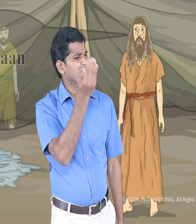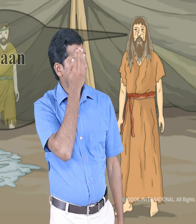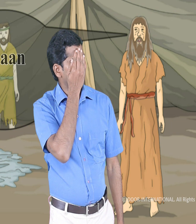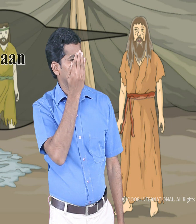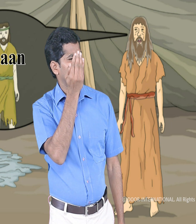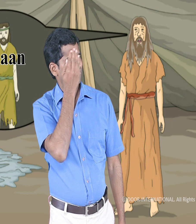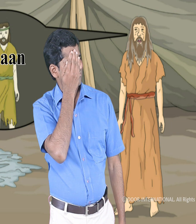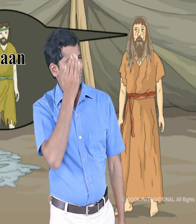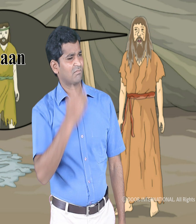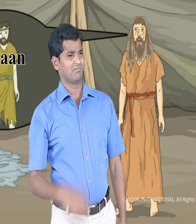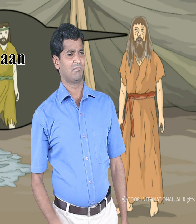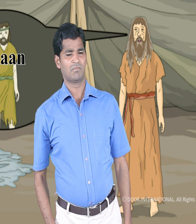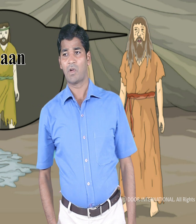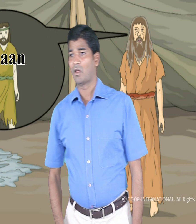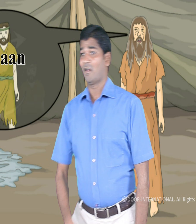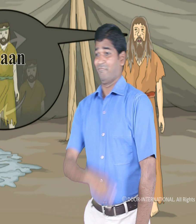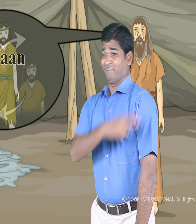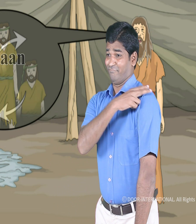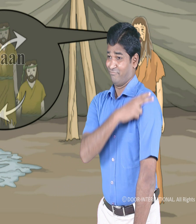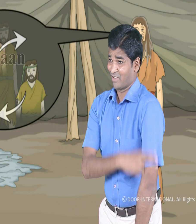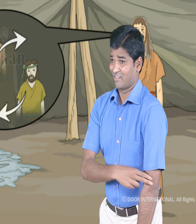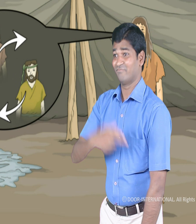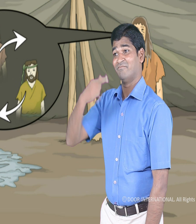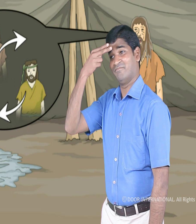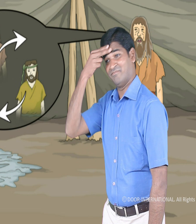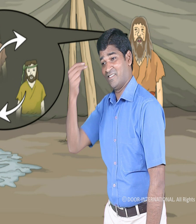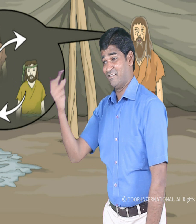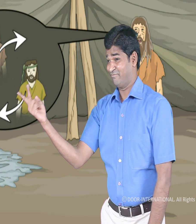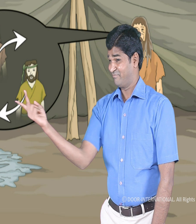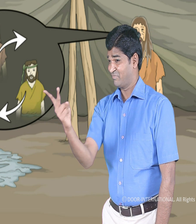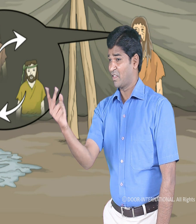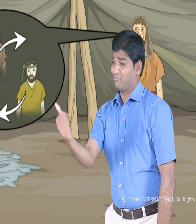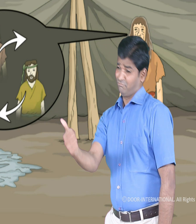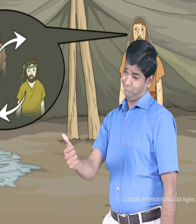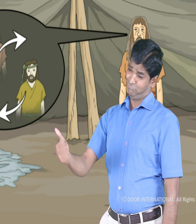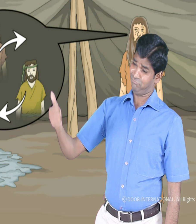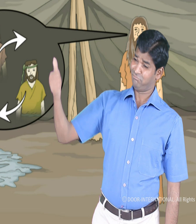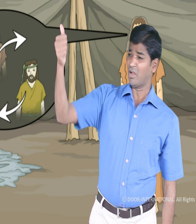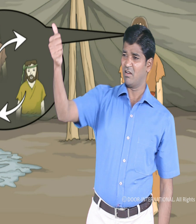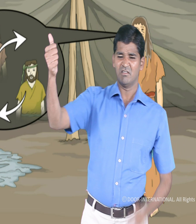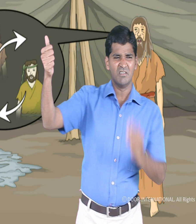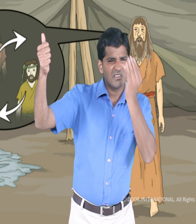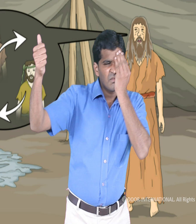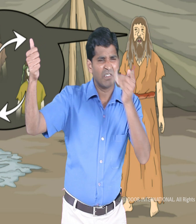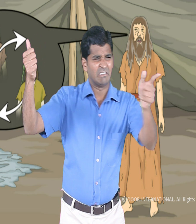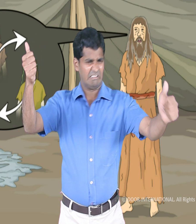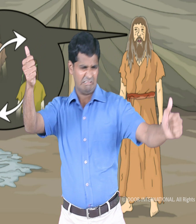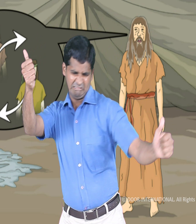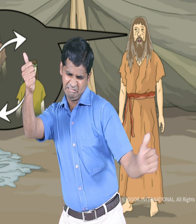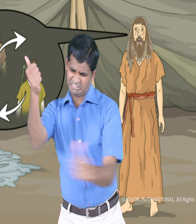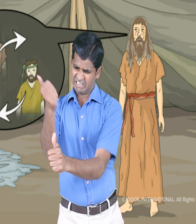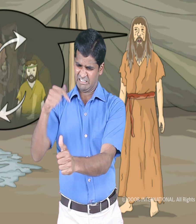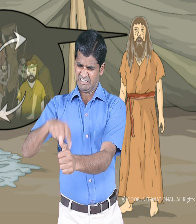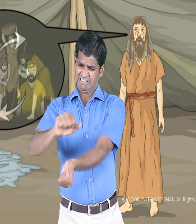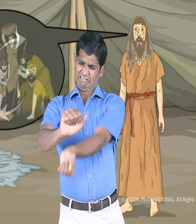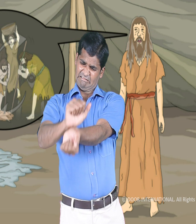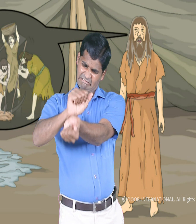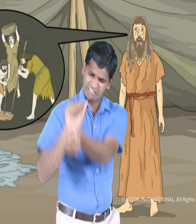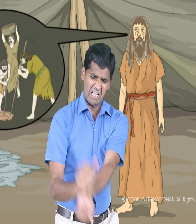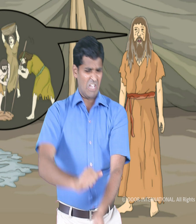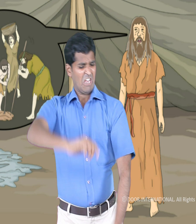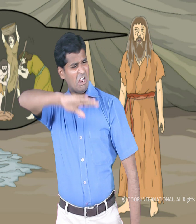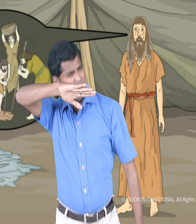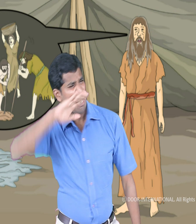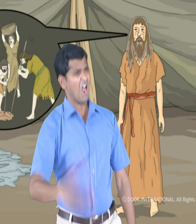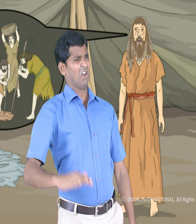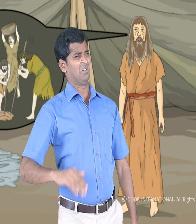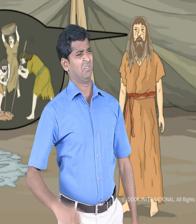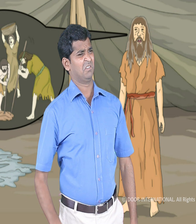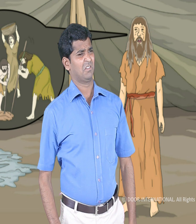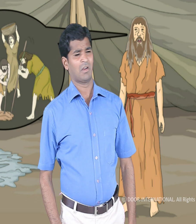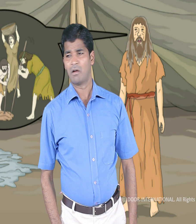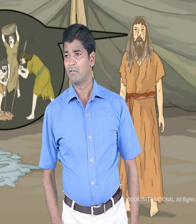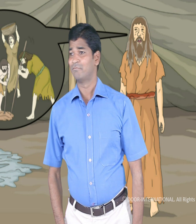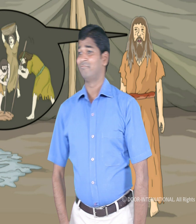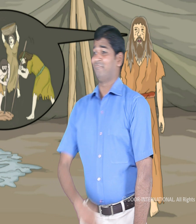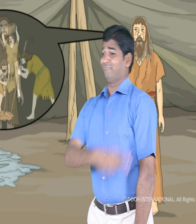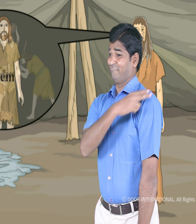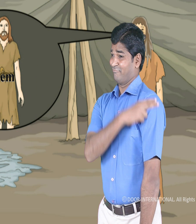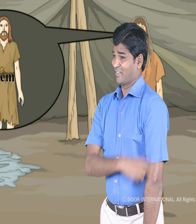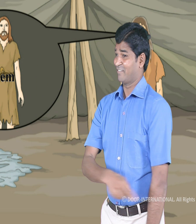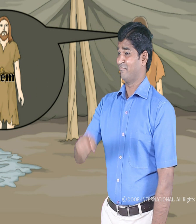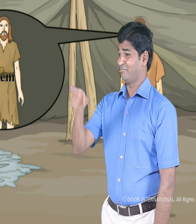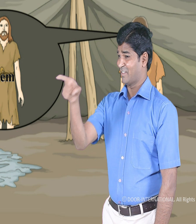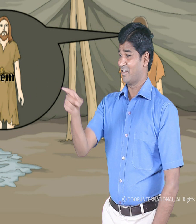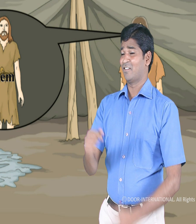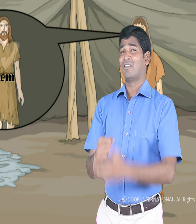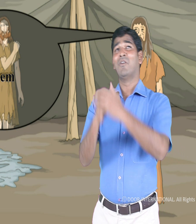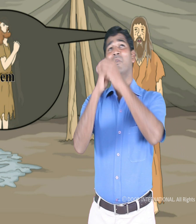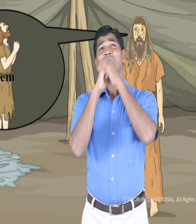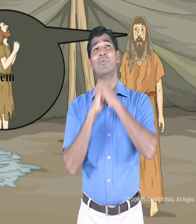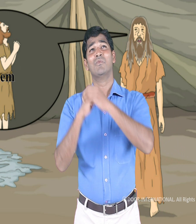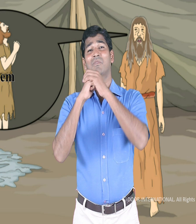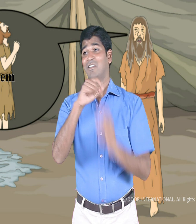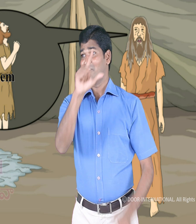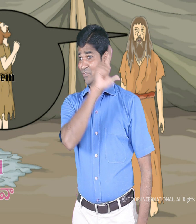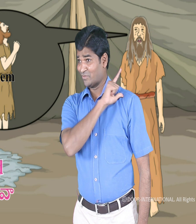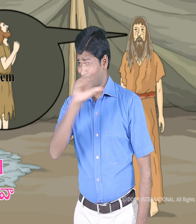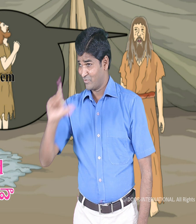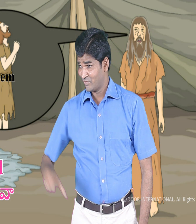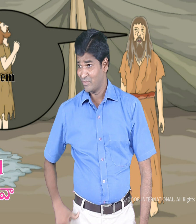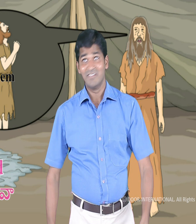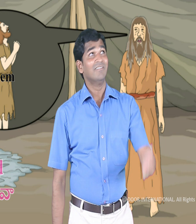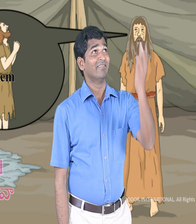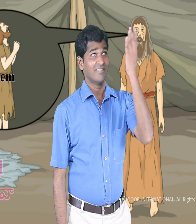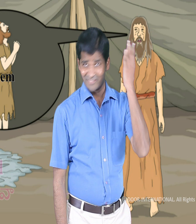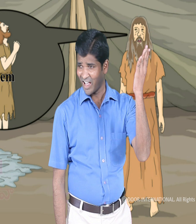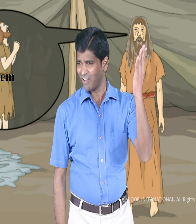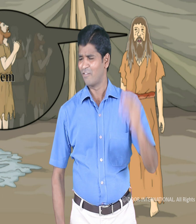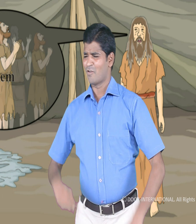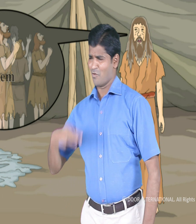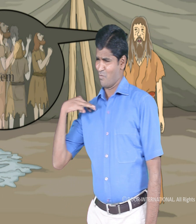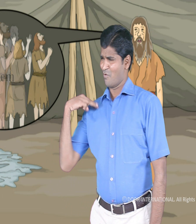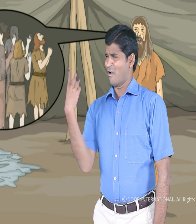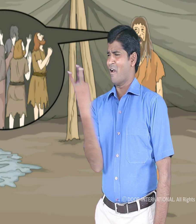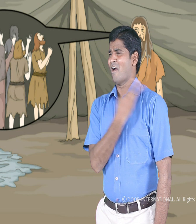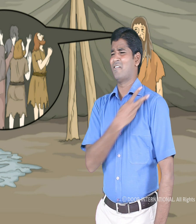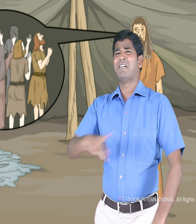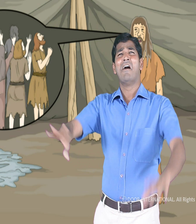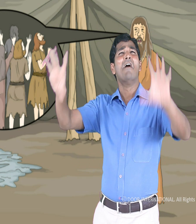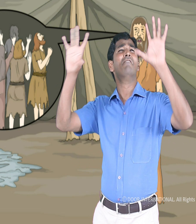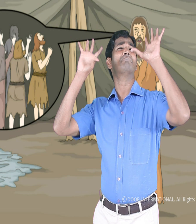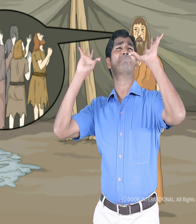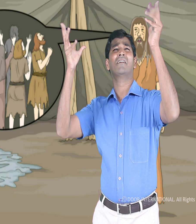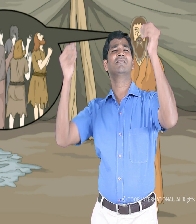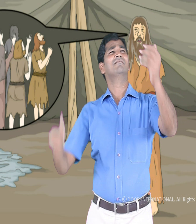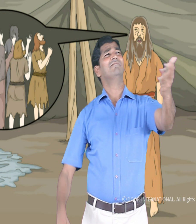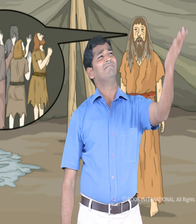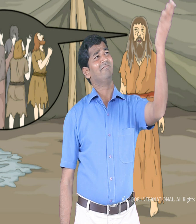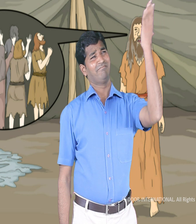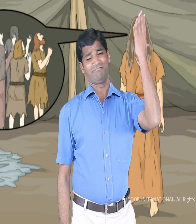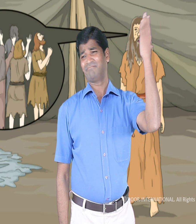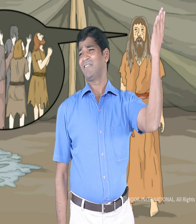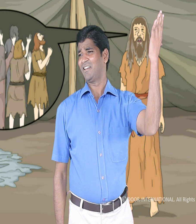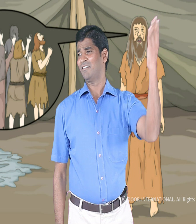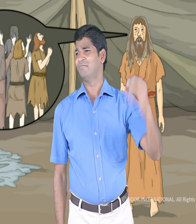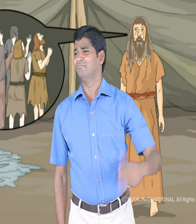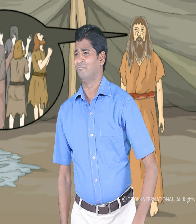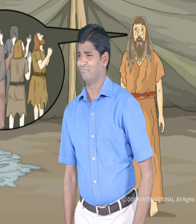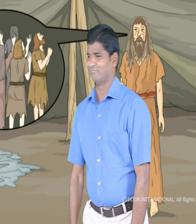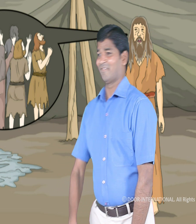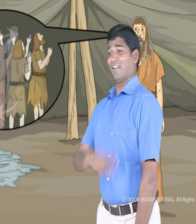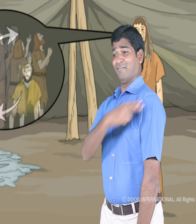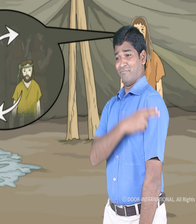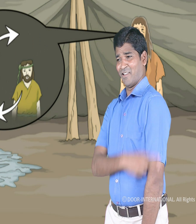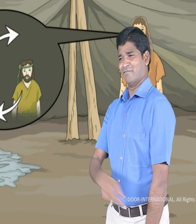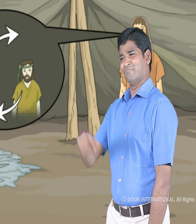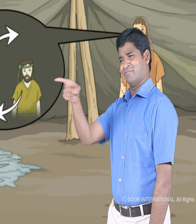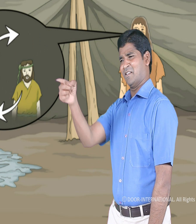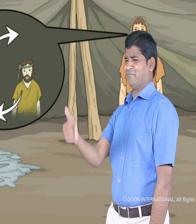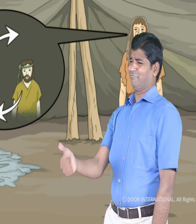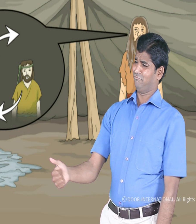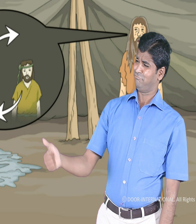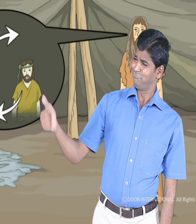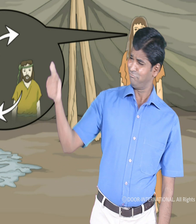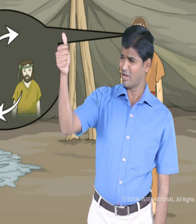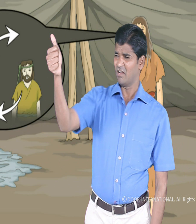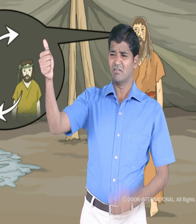A servant of servants shall he be to his brothers.” He also declared: “Blessed be the LORD, the God of Shem!